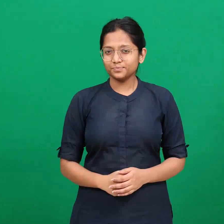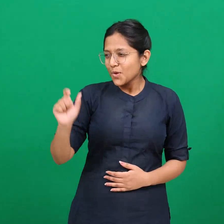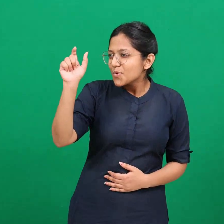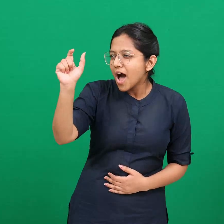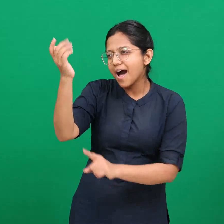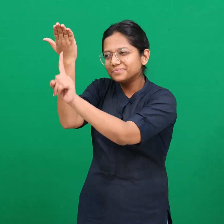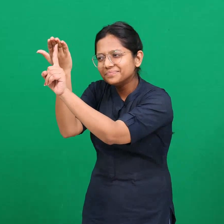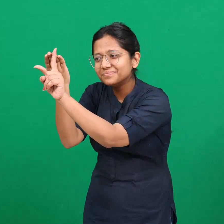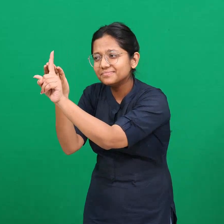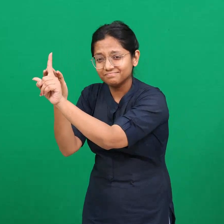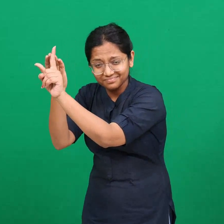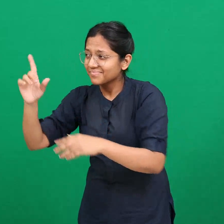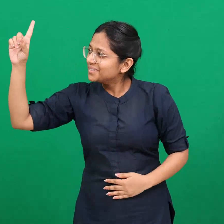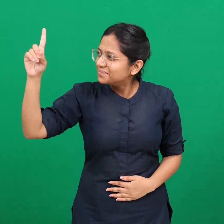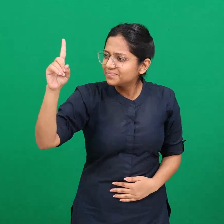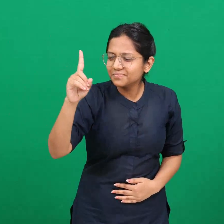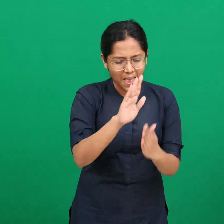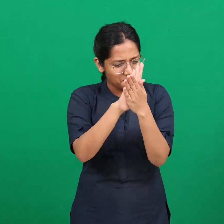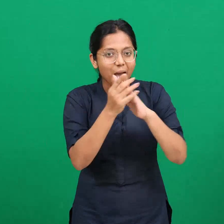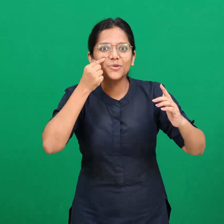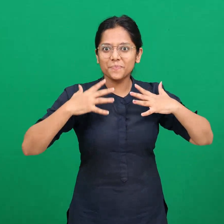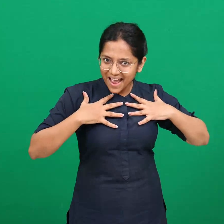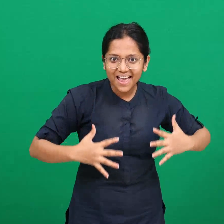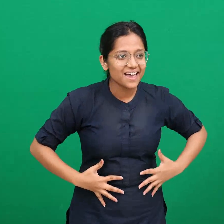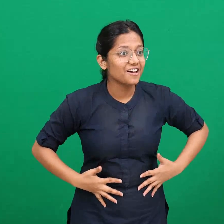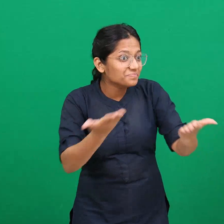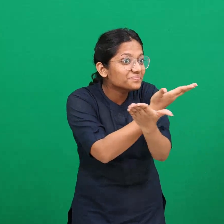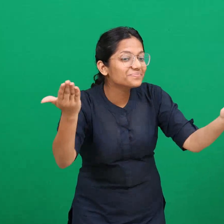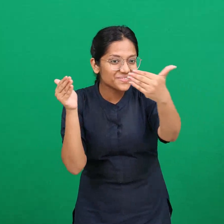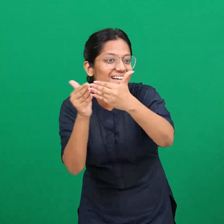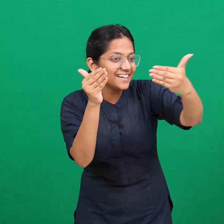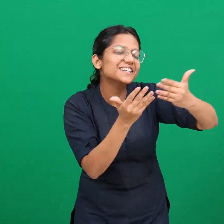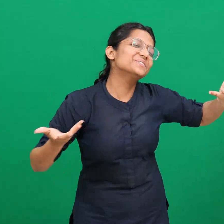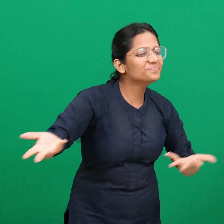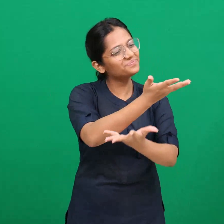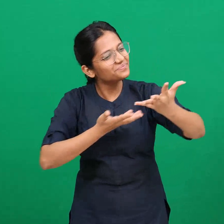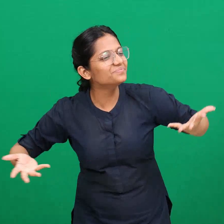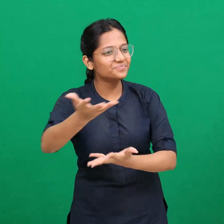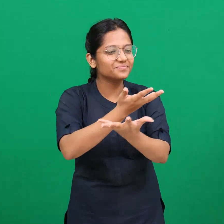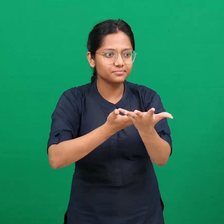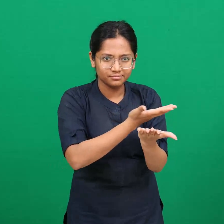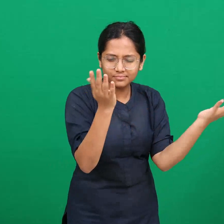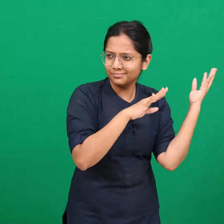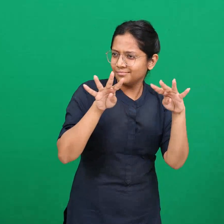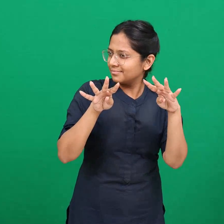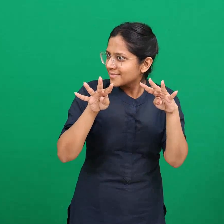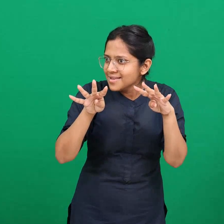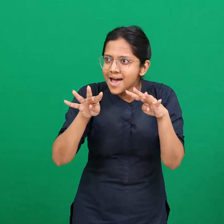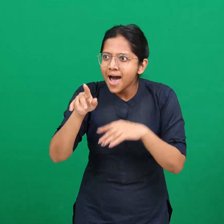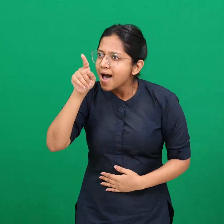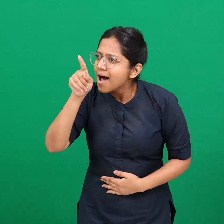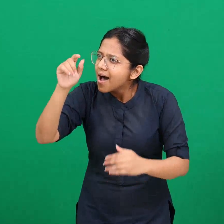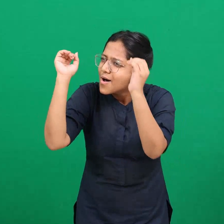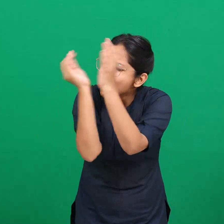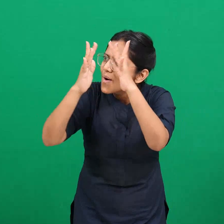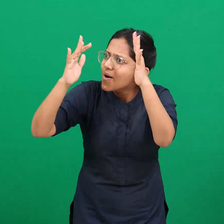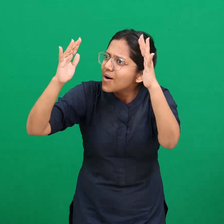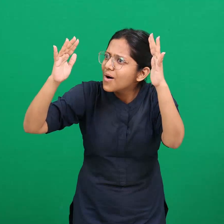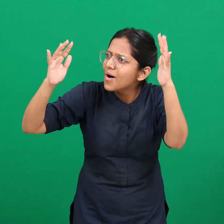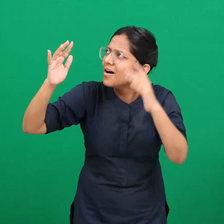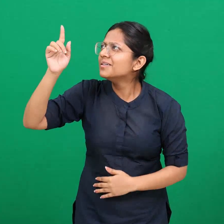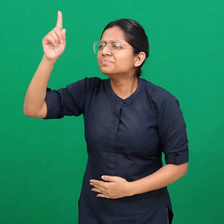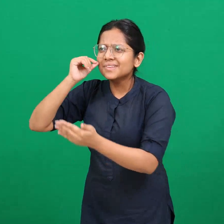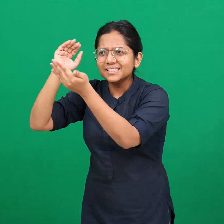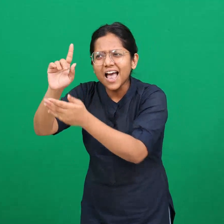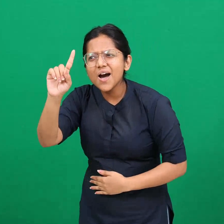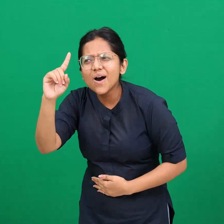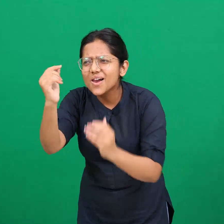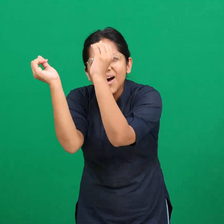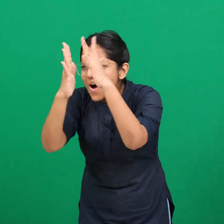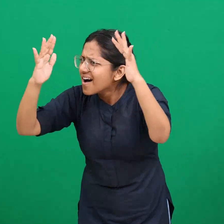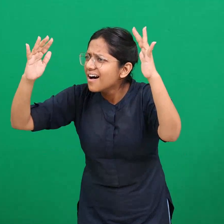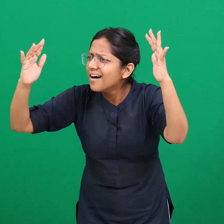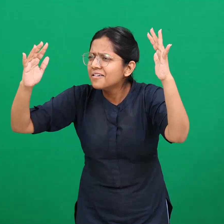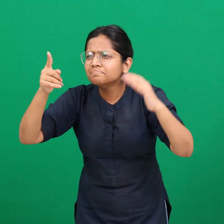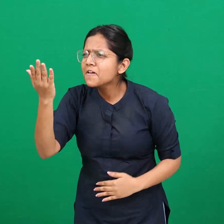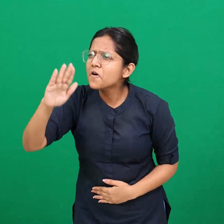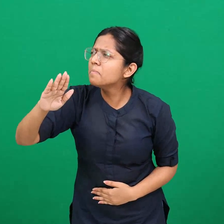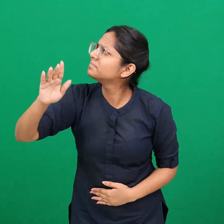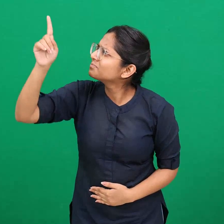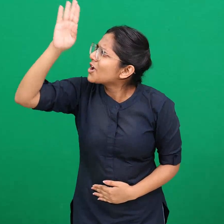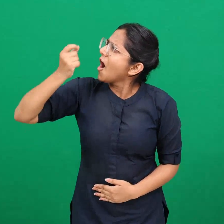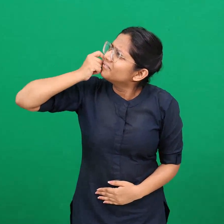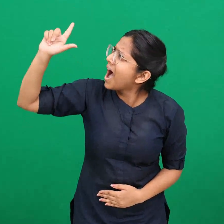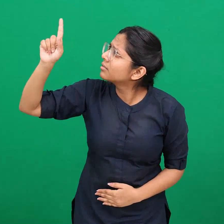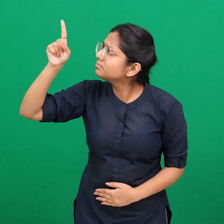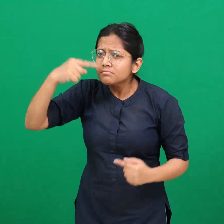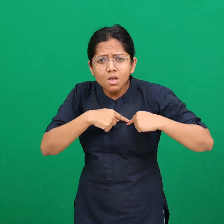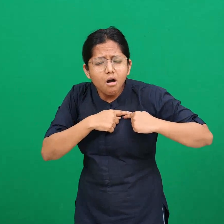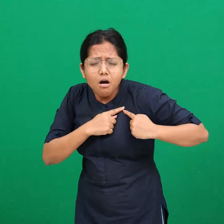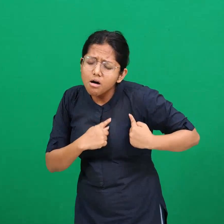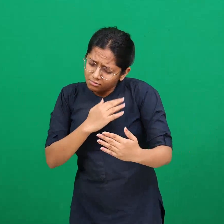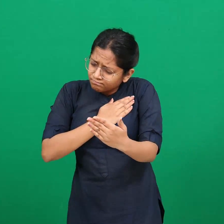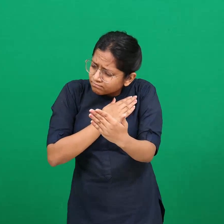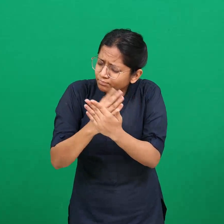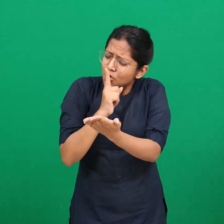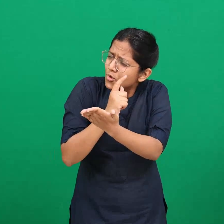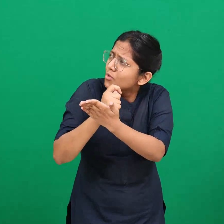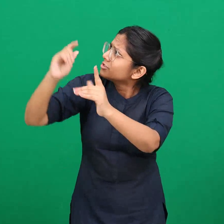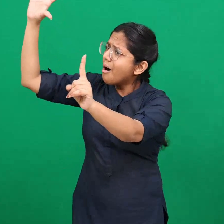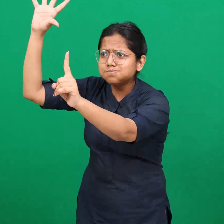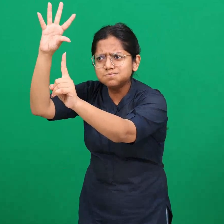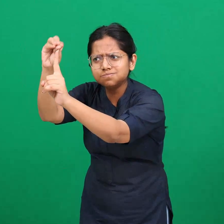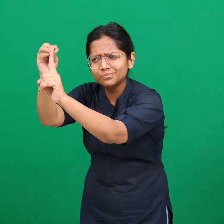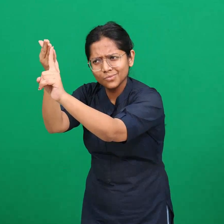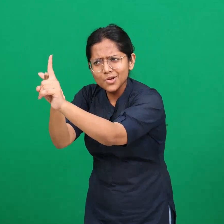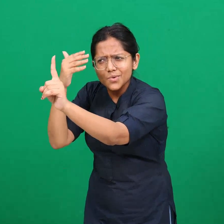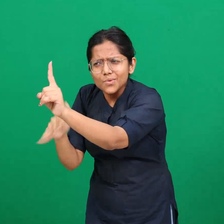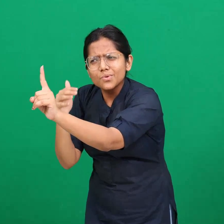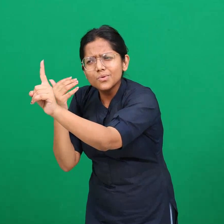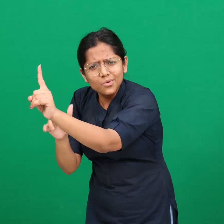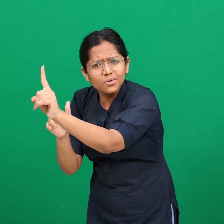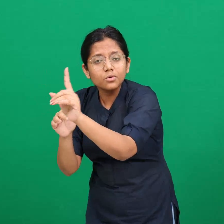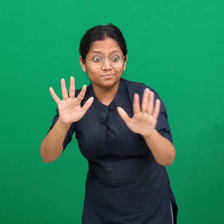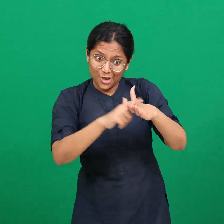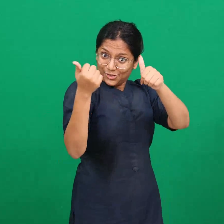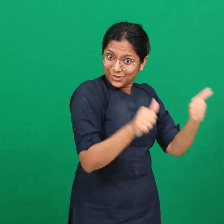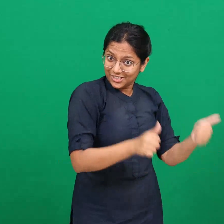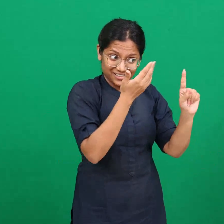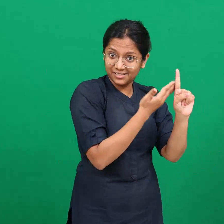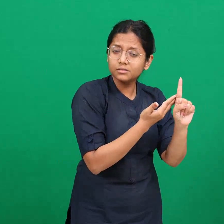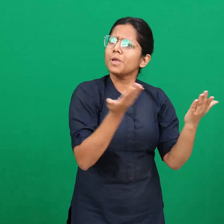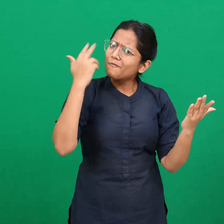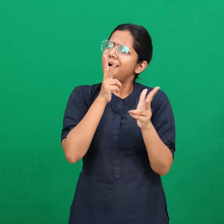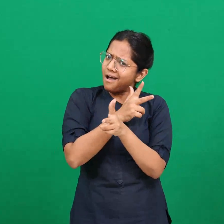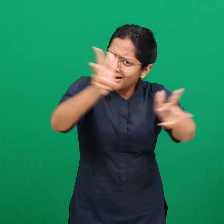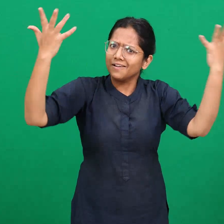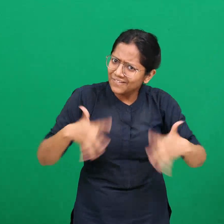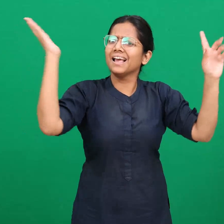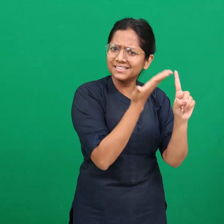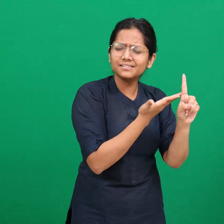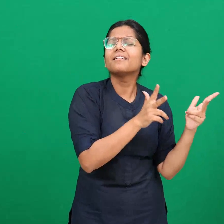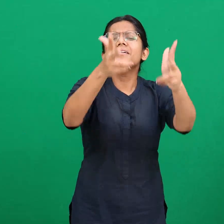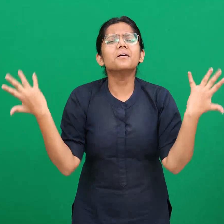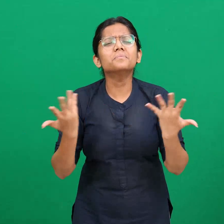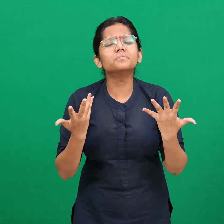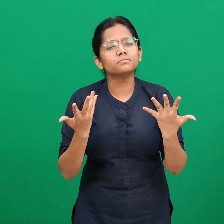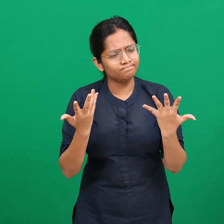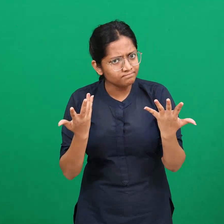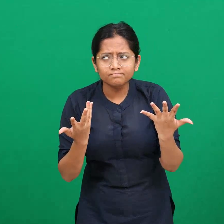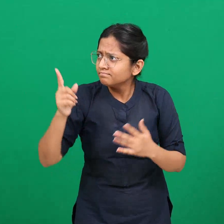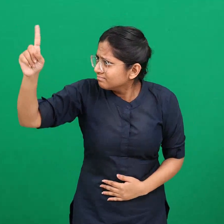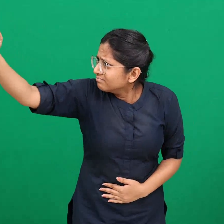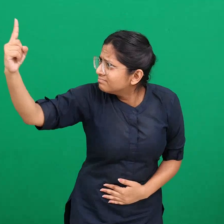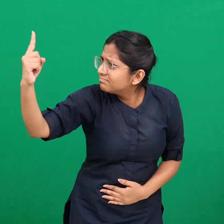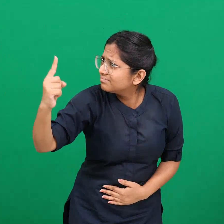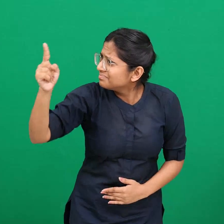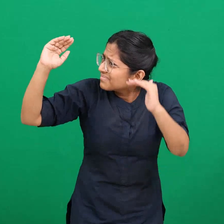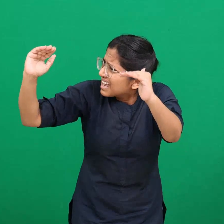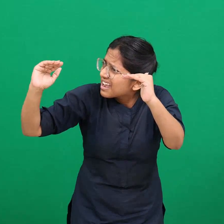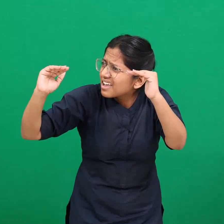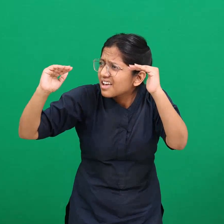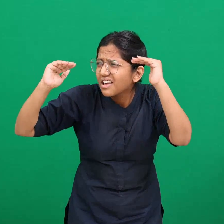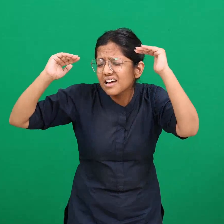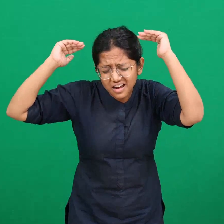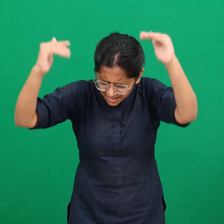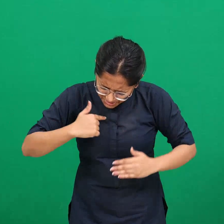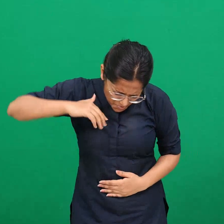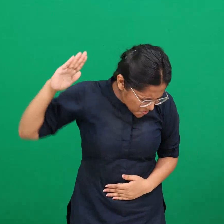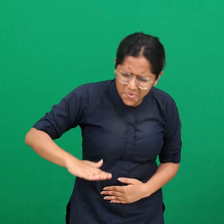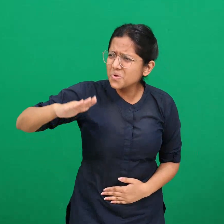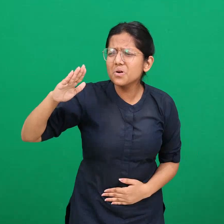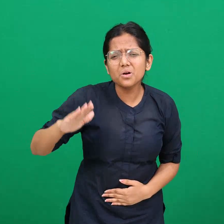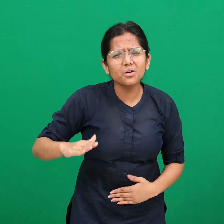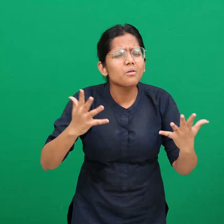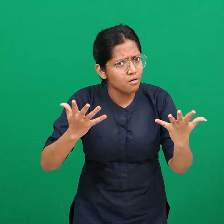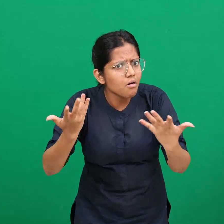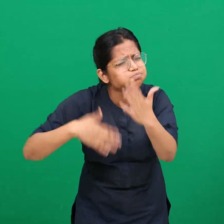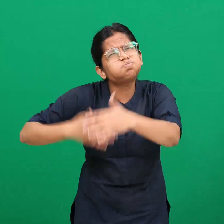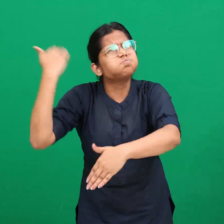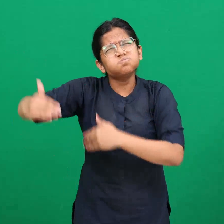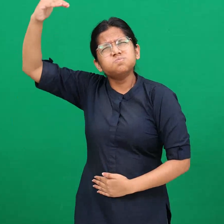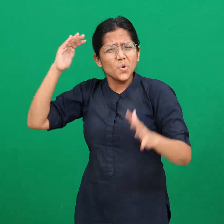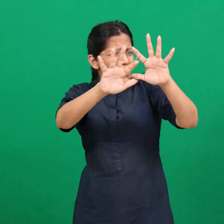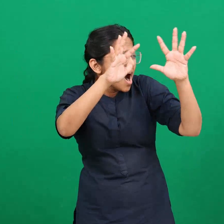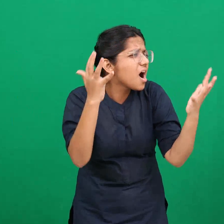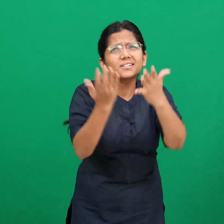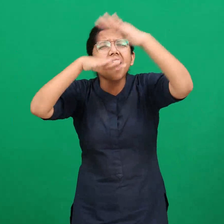The Word became flesh and made His dwelling among us. We have seen His glory, the glory of the one and only Son from the Father, full of grace and truth.